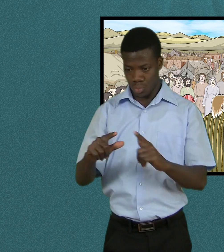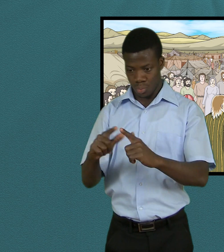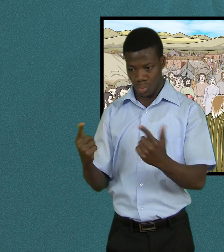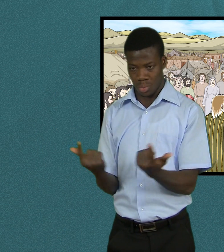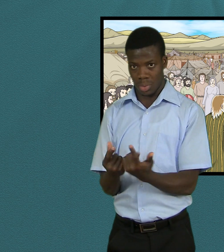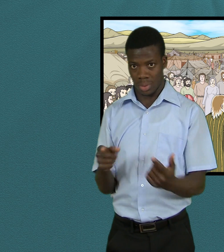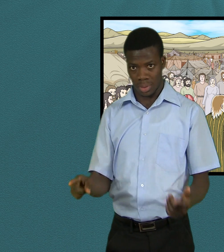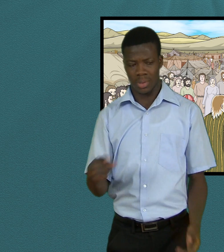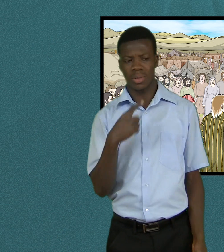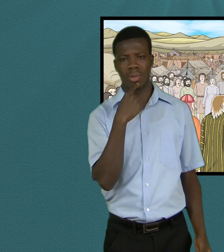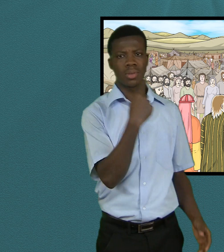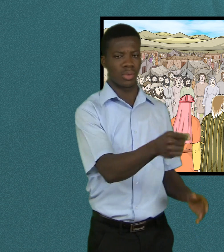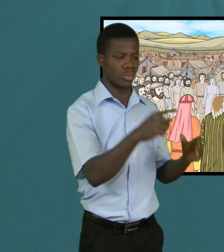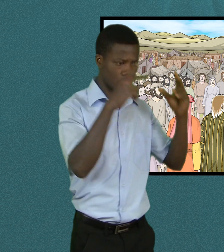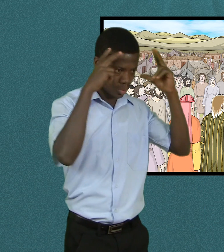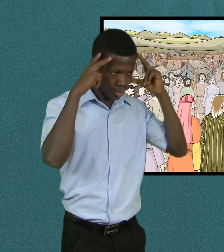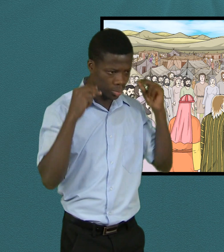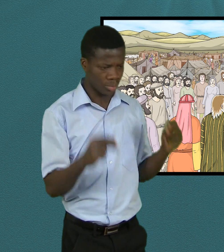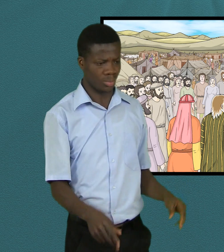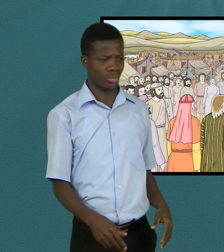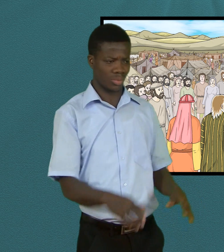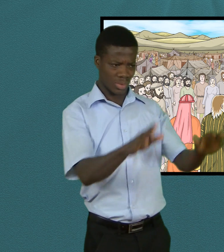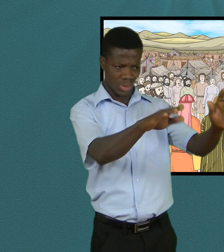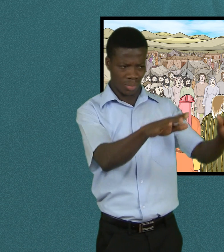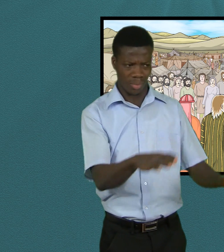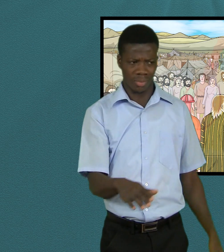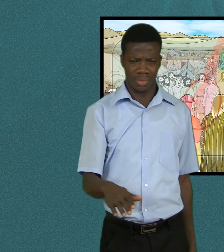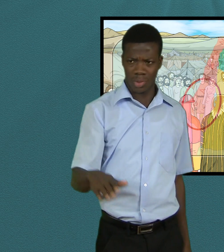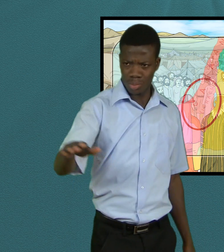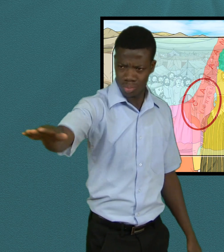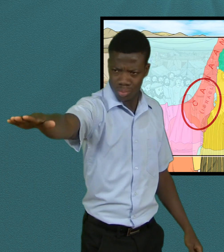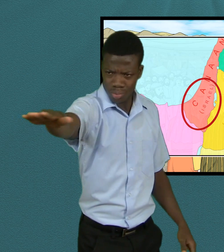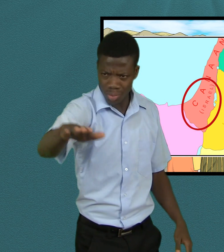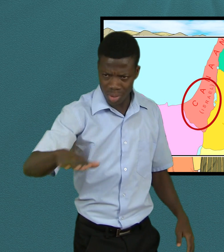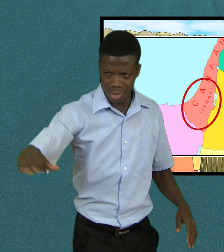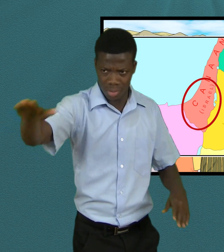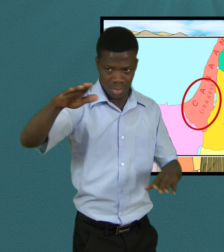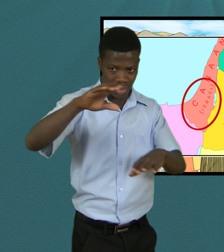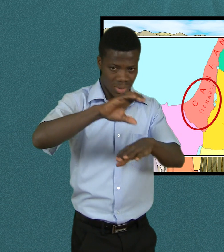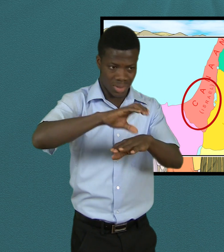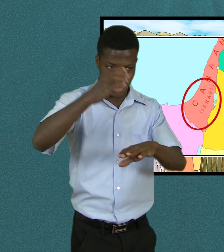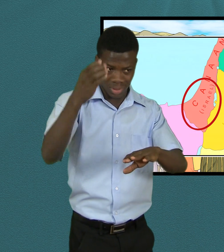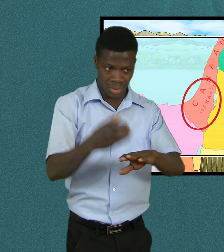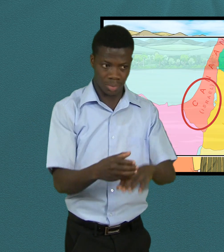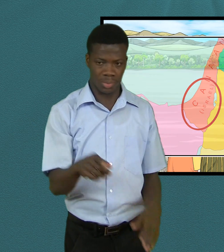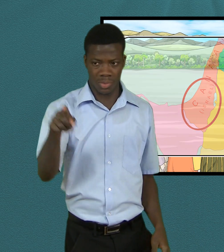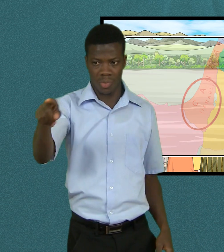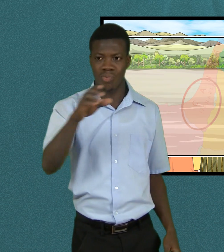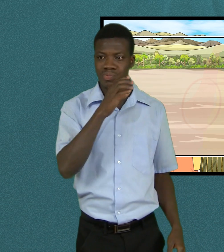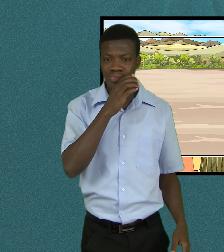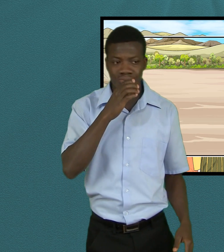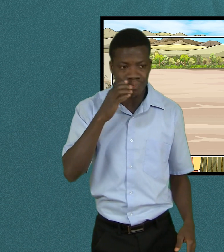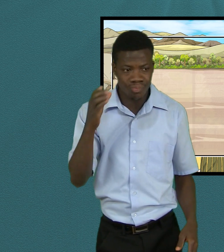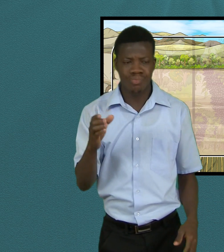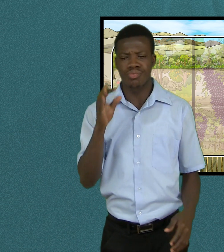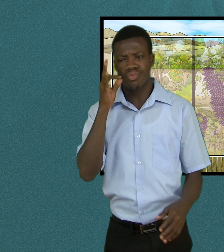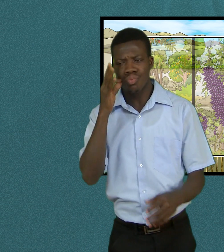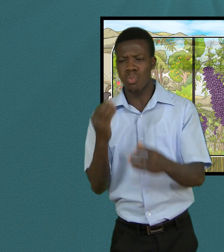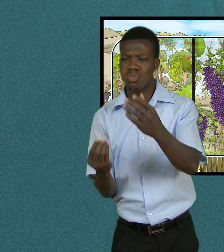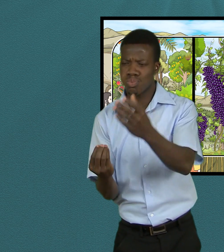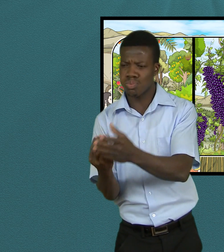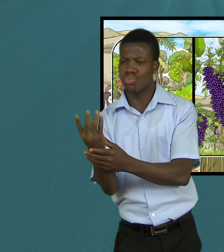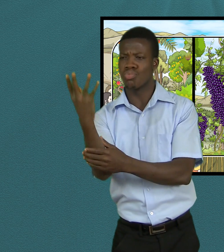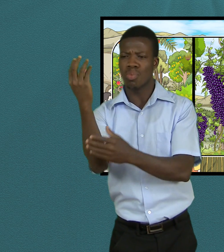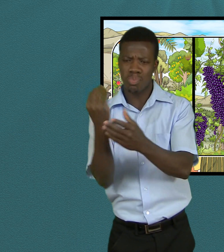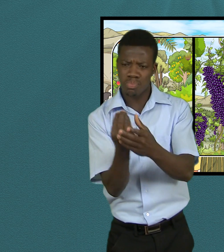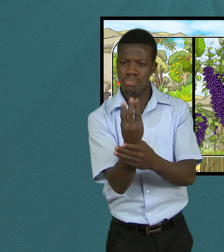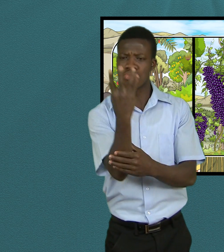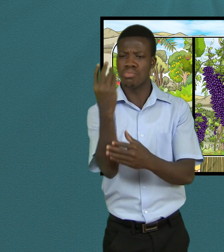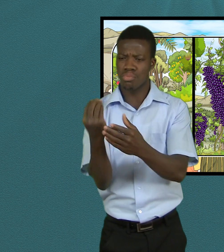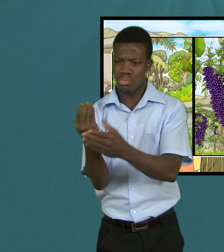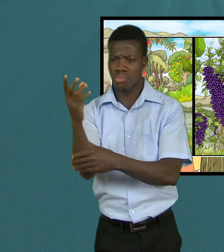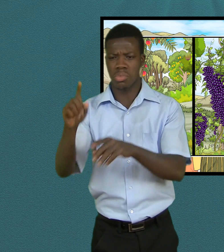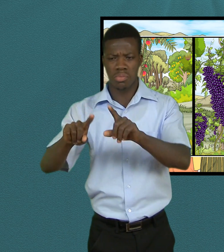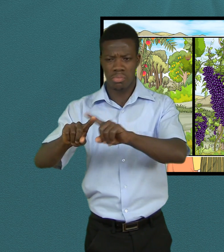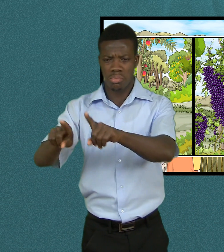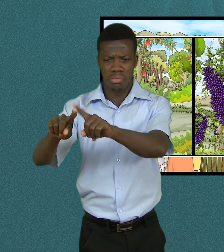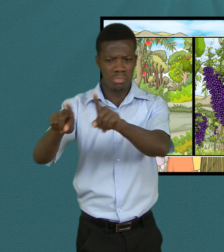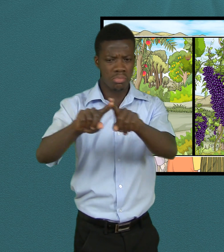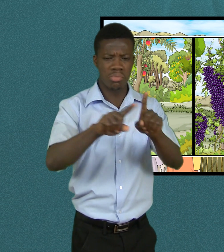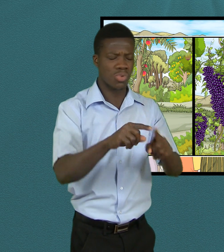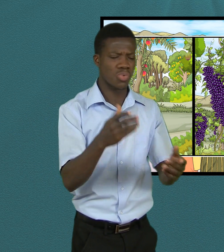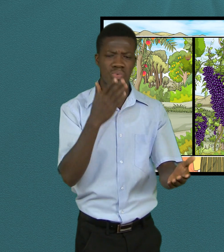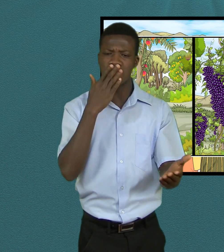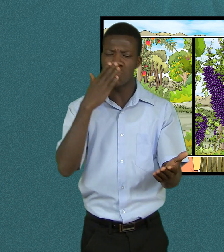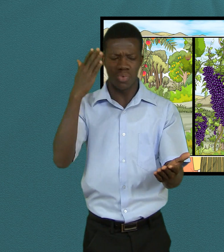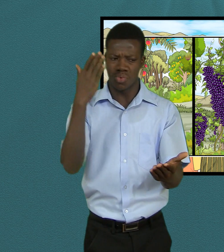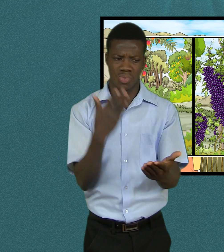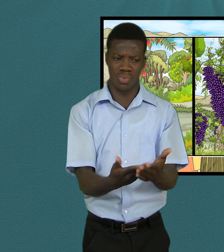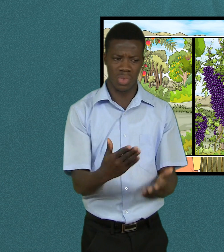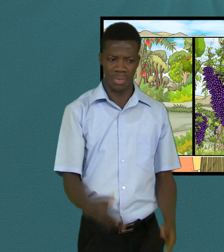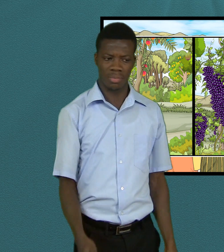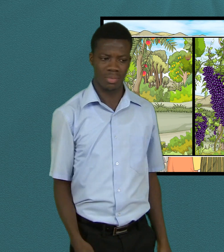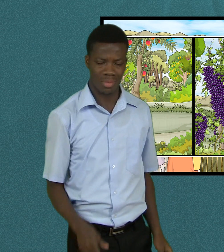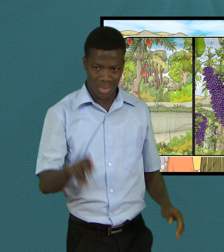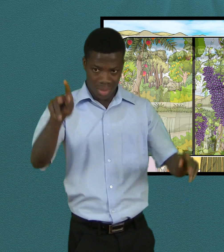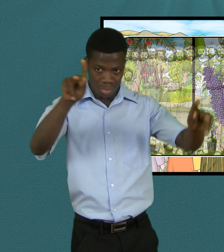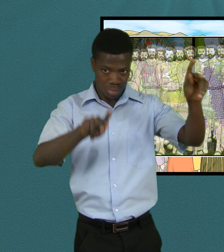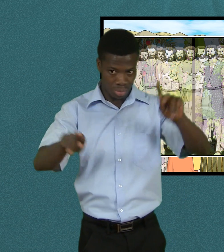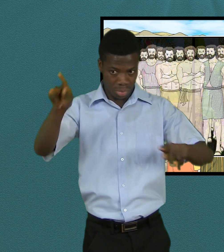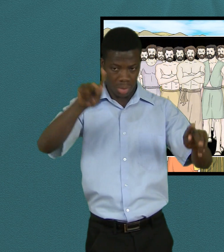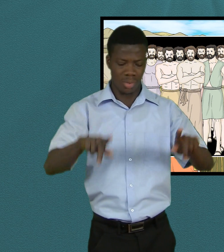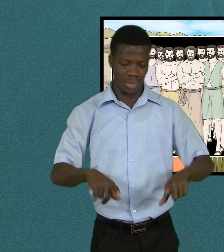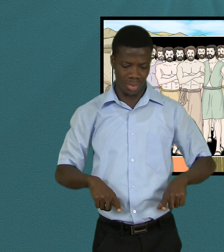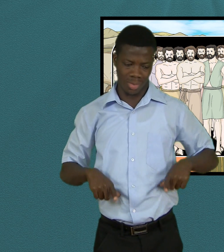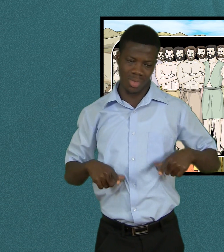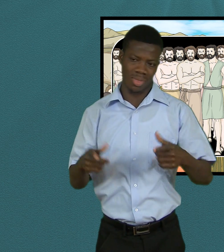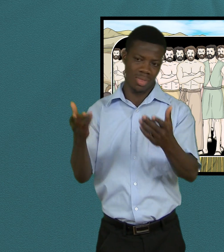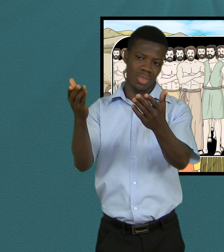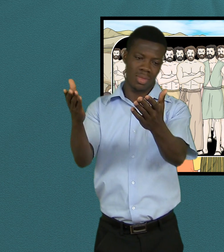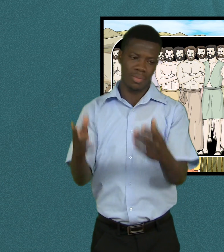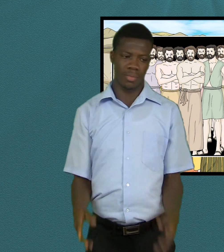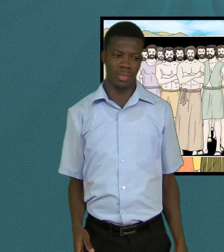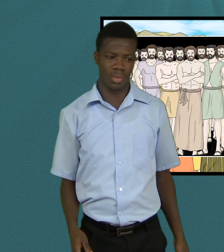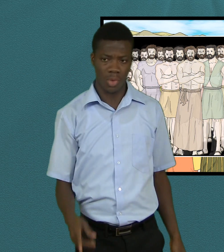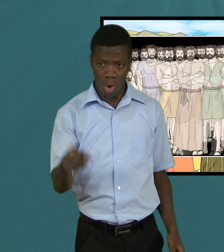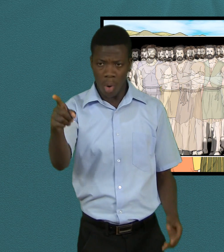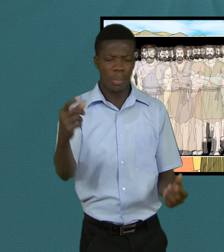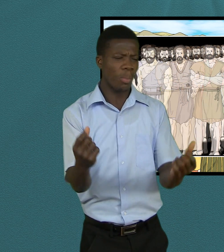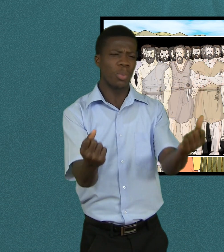And they gave this account to Moses: “We went into the land to which you sent us, and indeed, it is flowing with milk and honey. Here is some of its fruit!